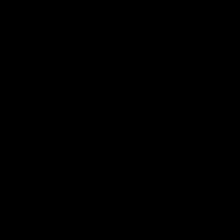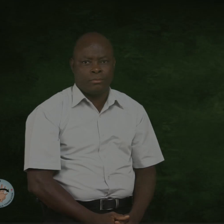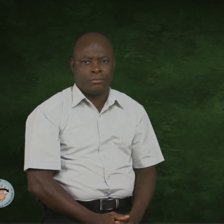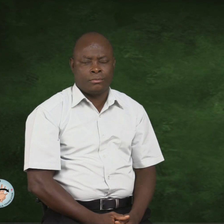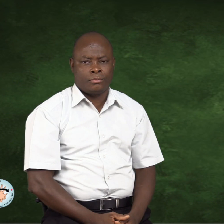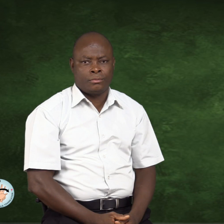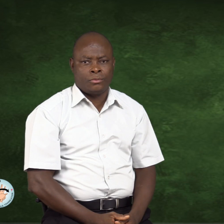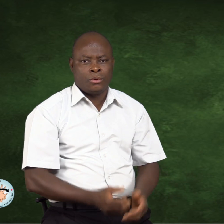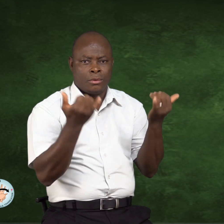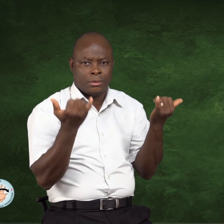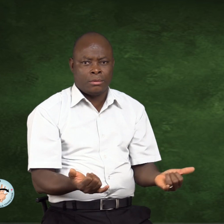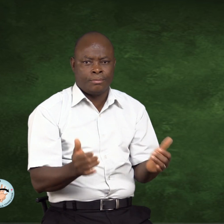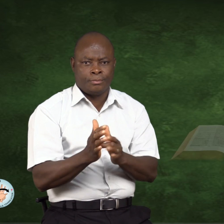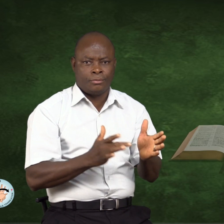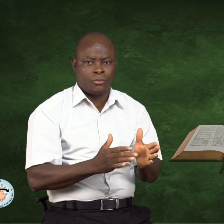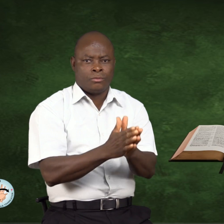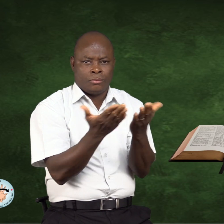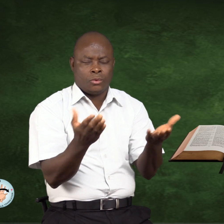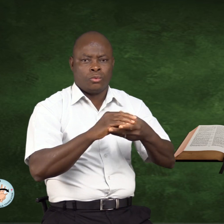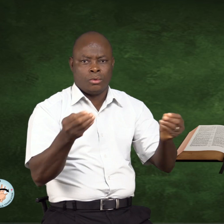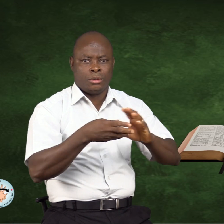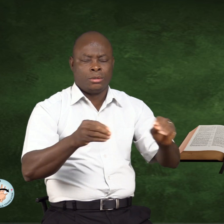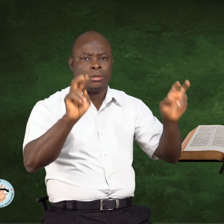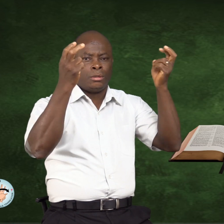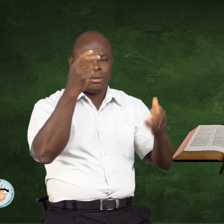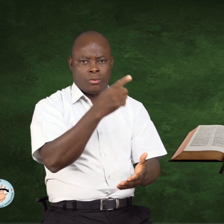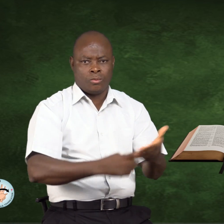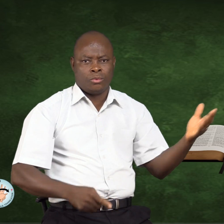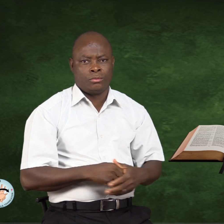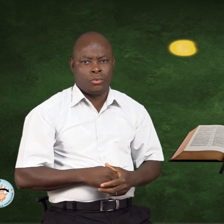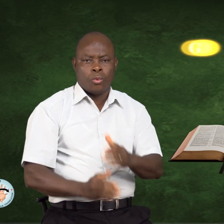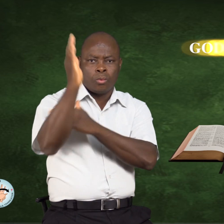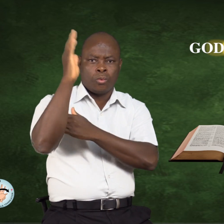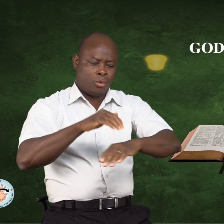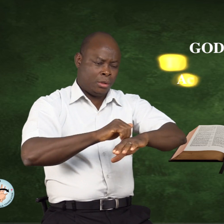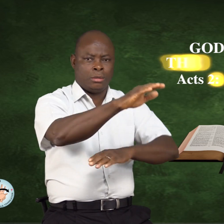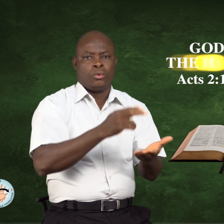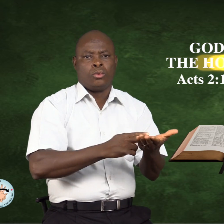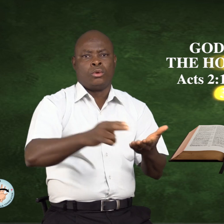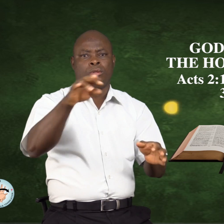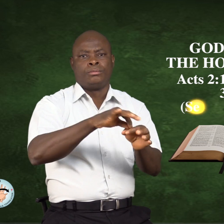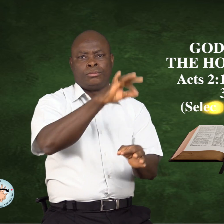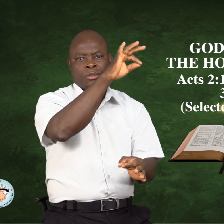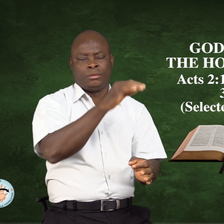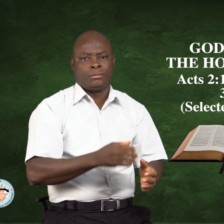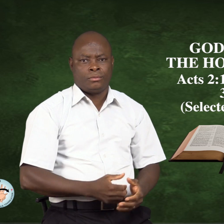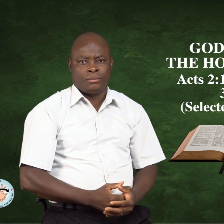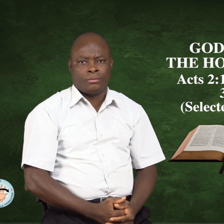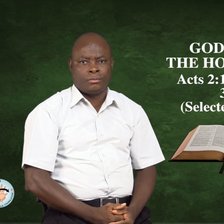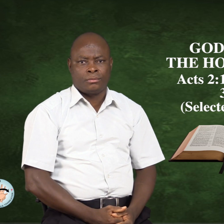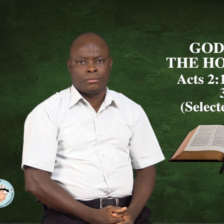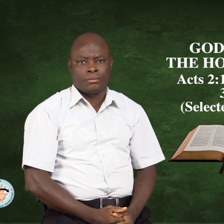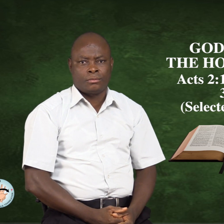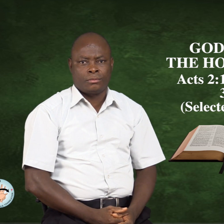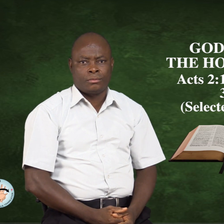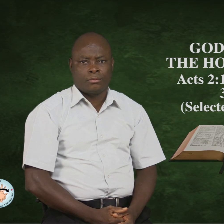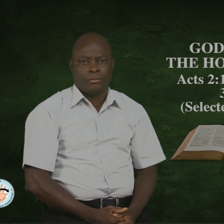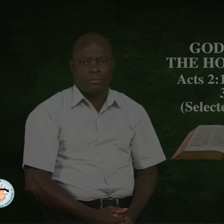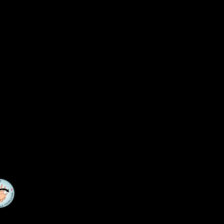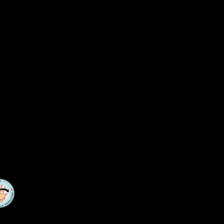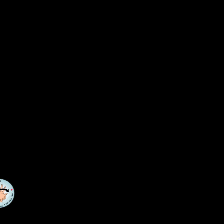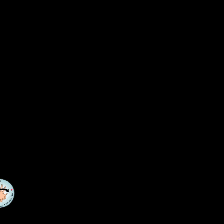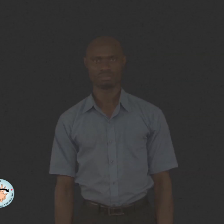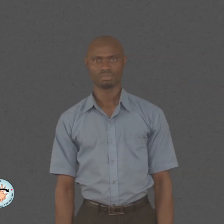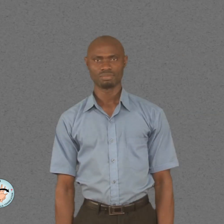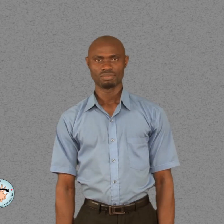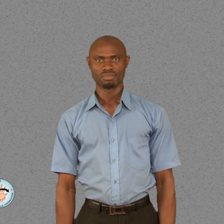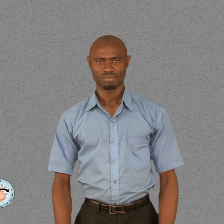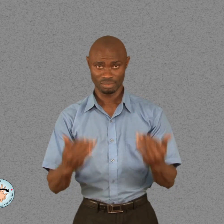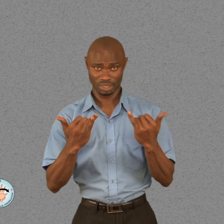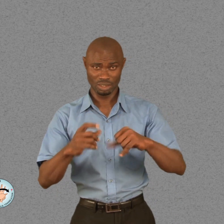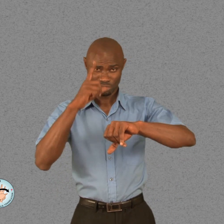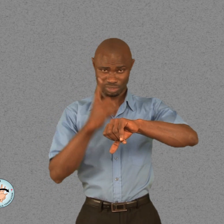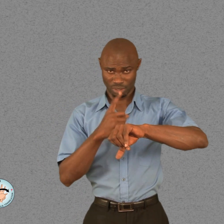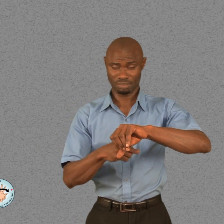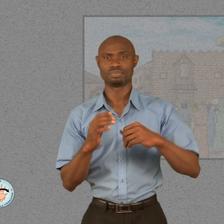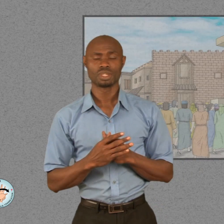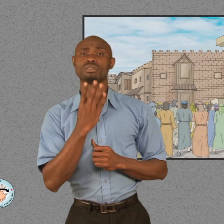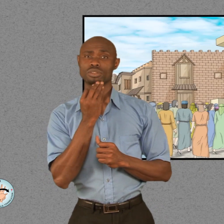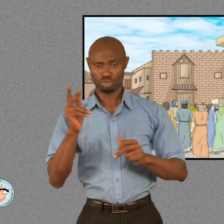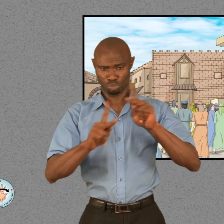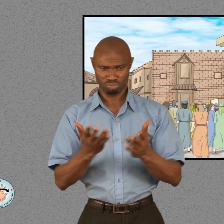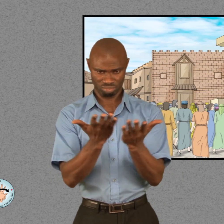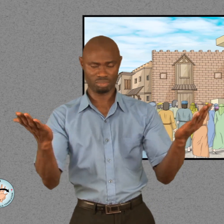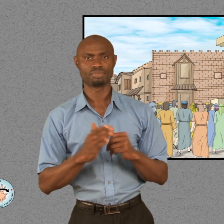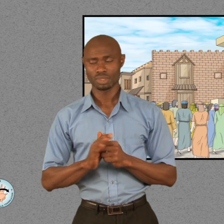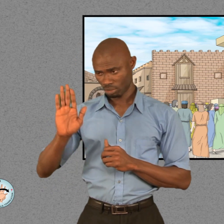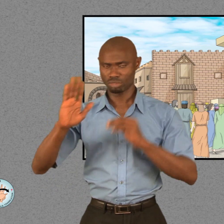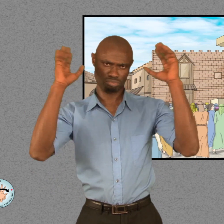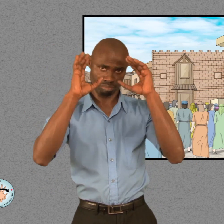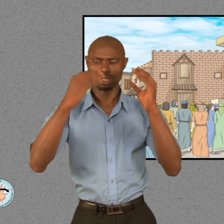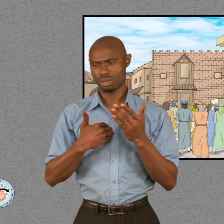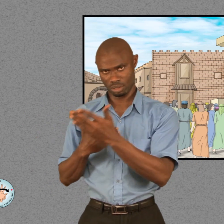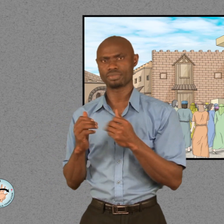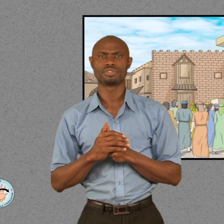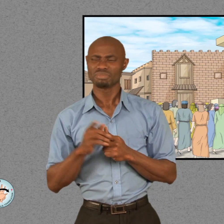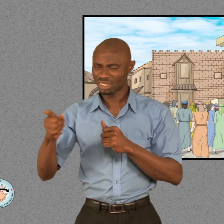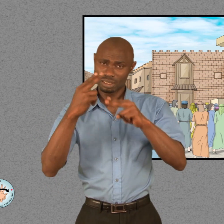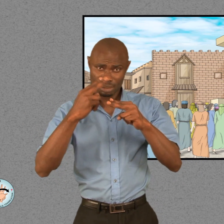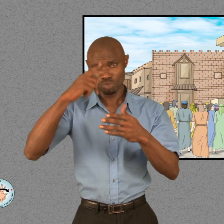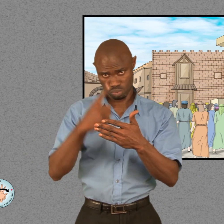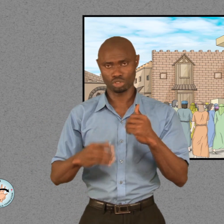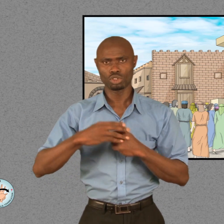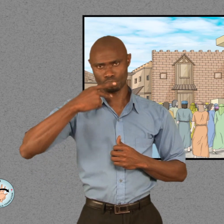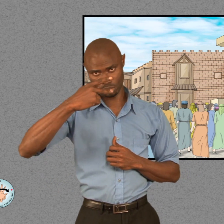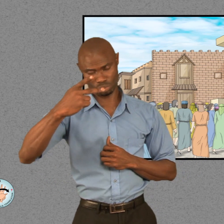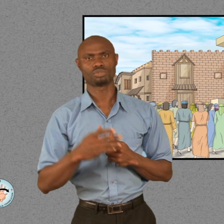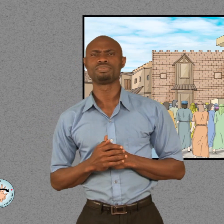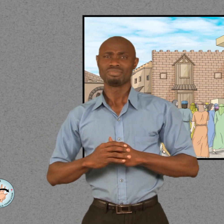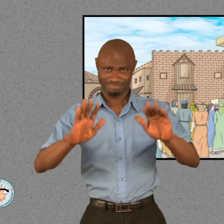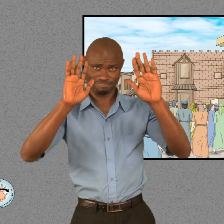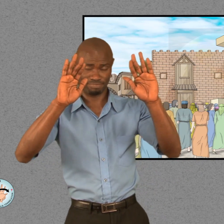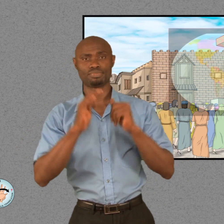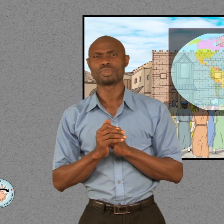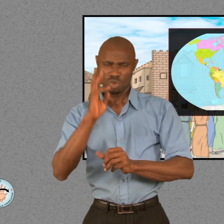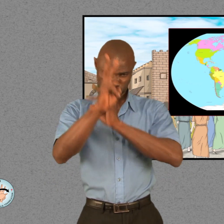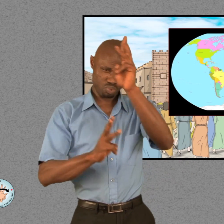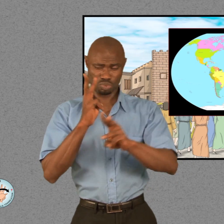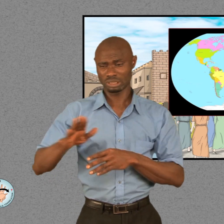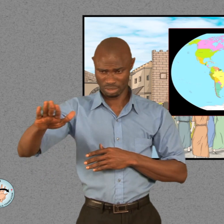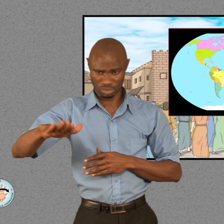When the day of Pentecost came, they were all together in one place.